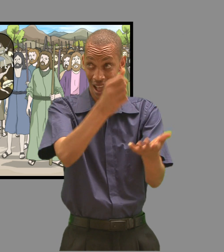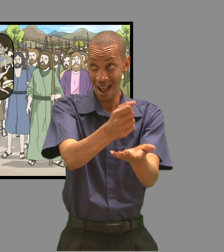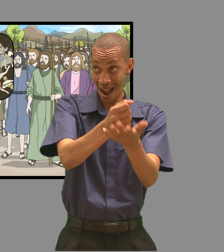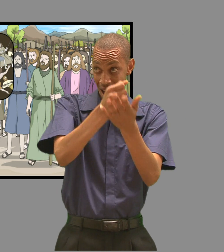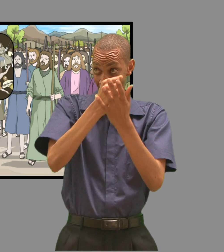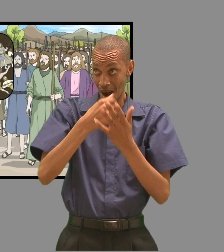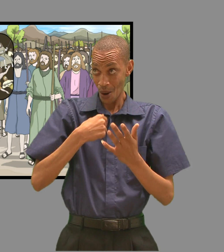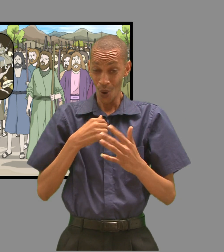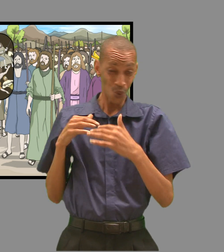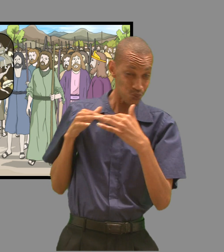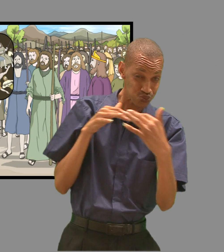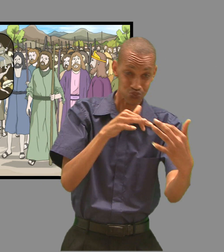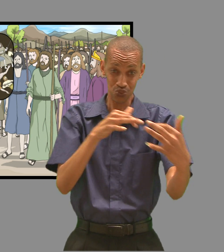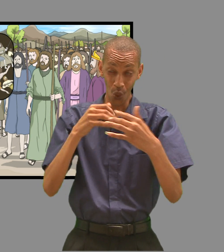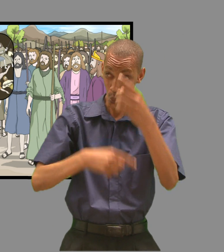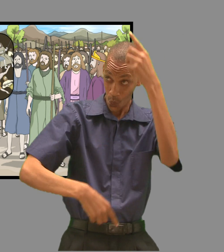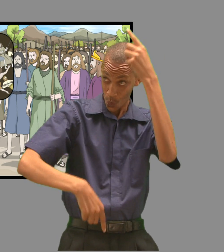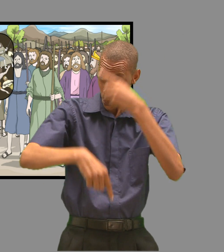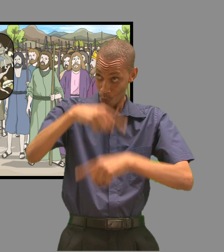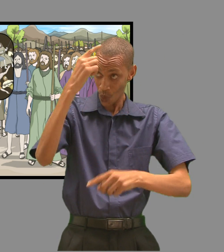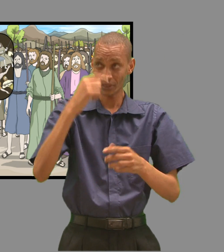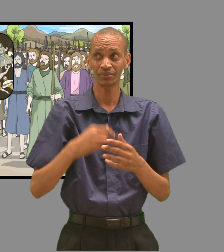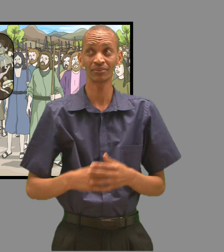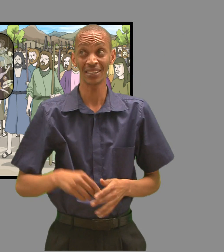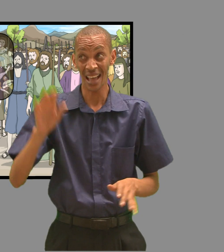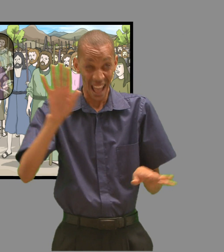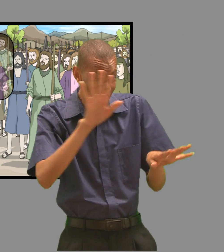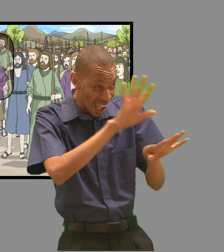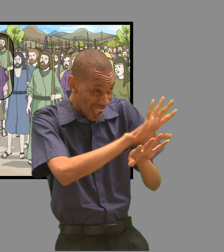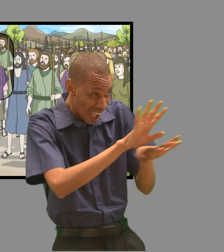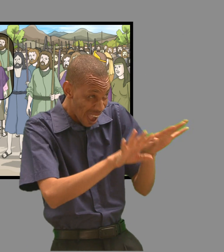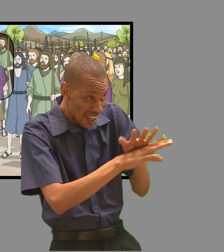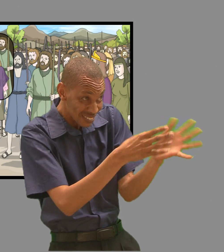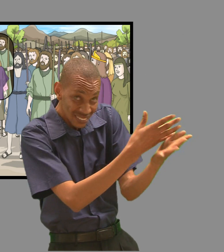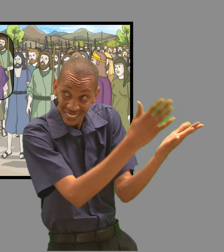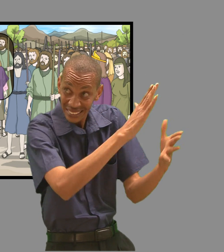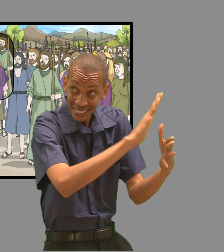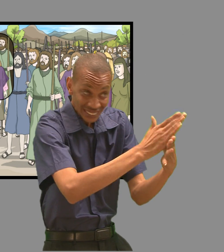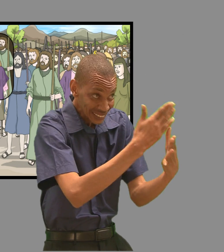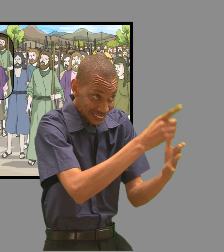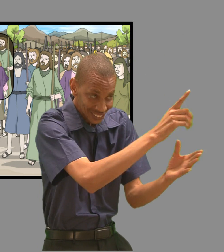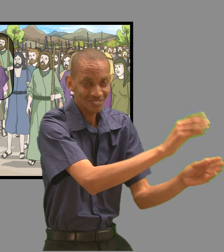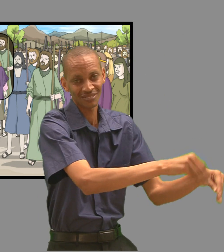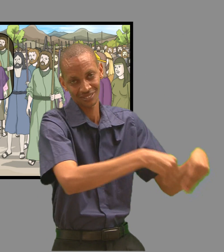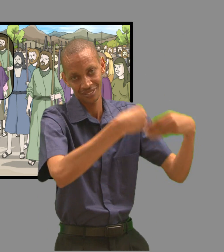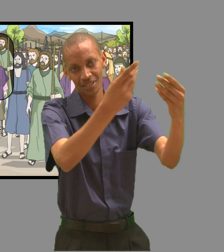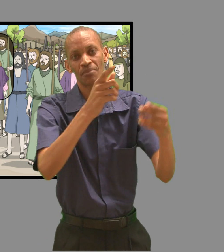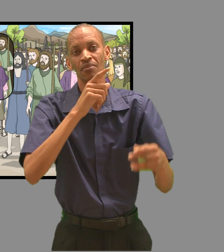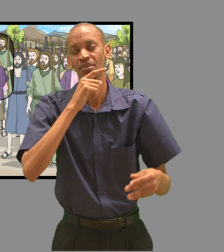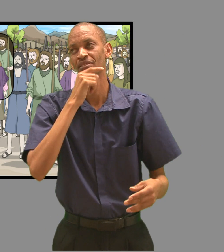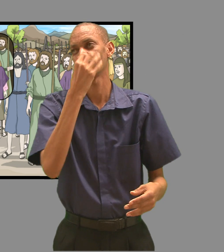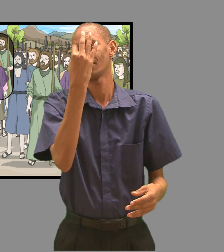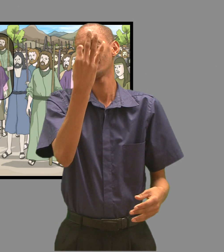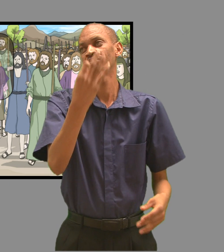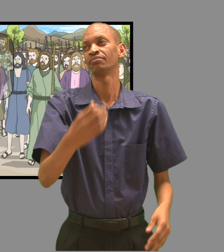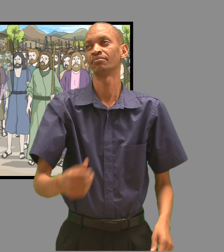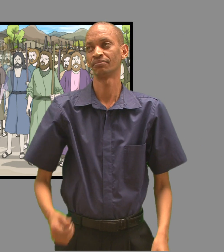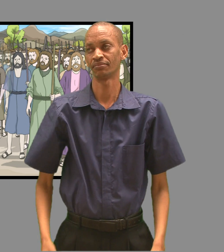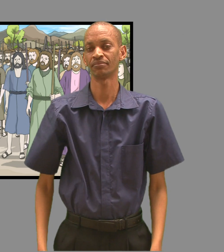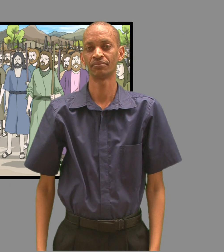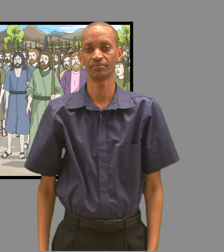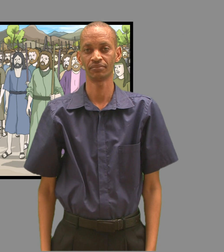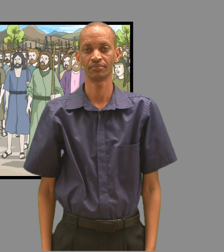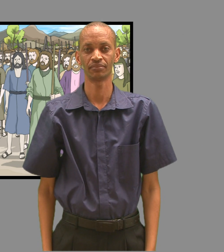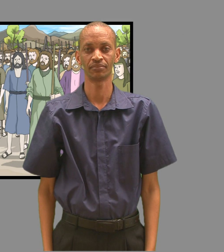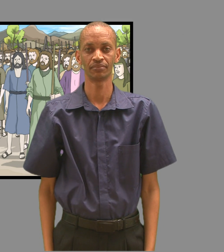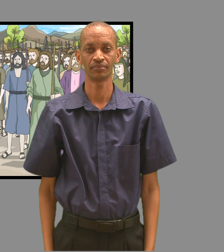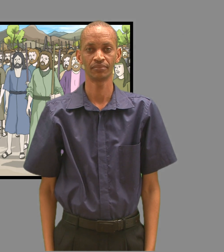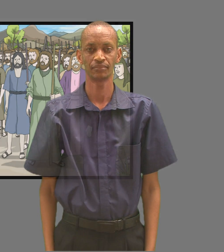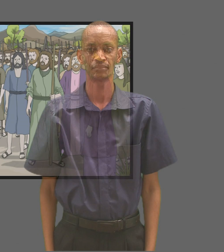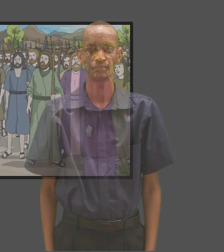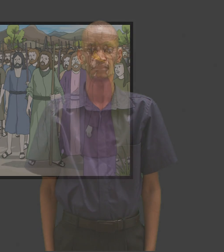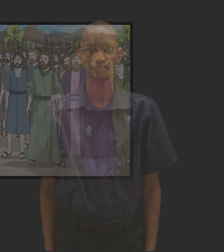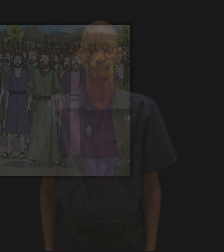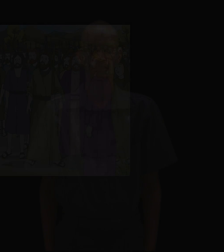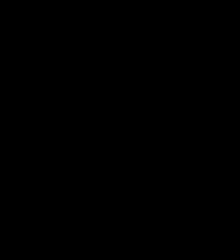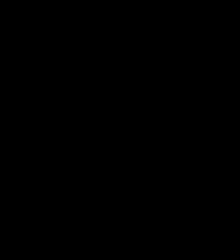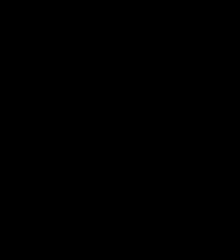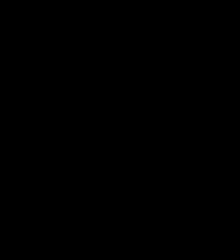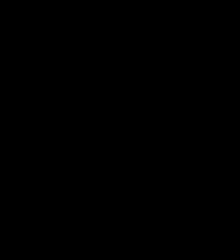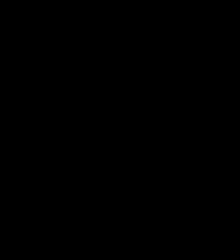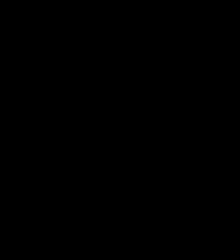They may take their portion.”